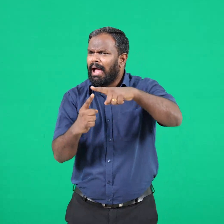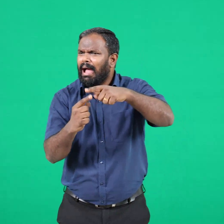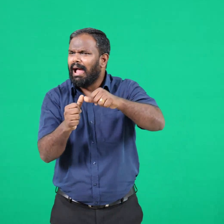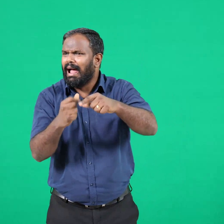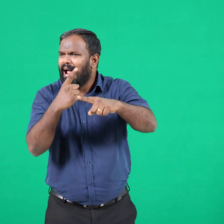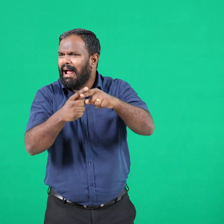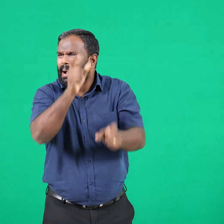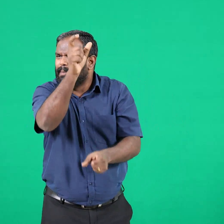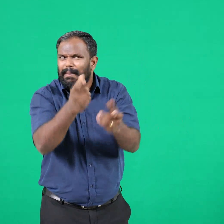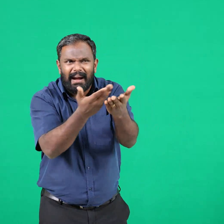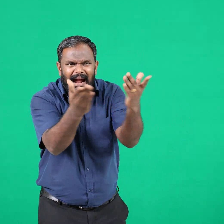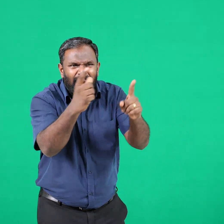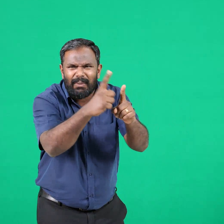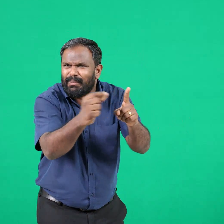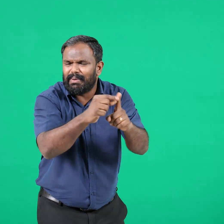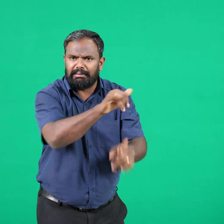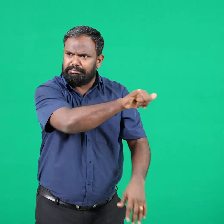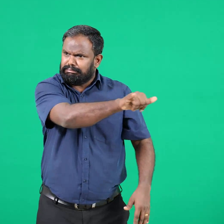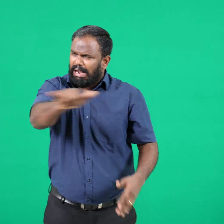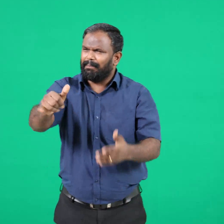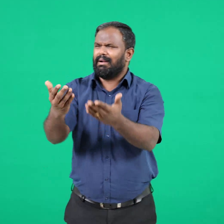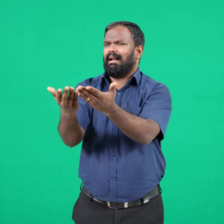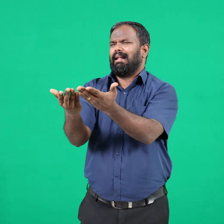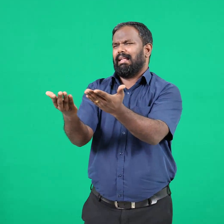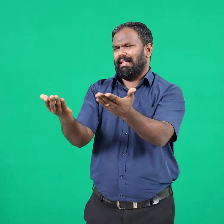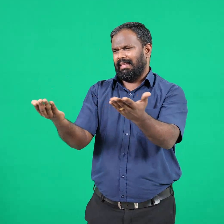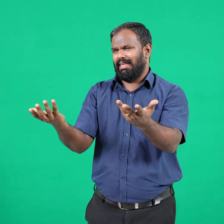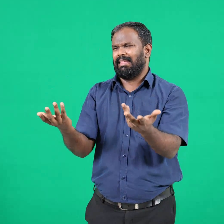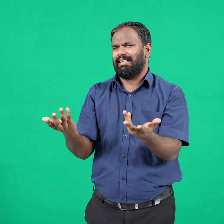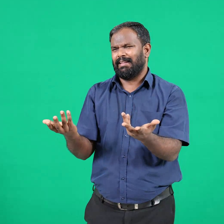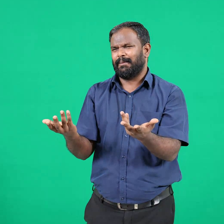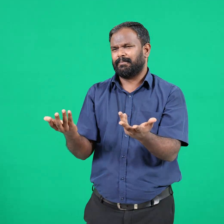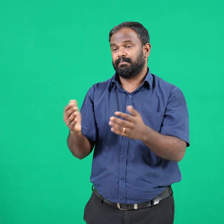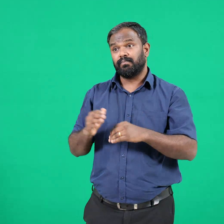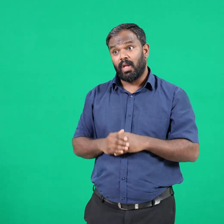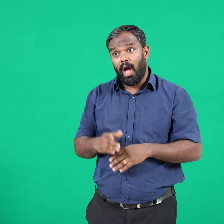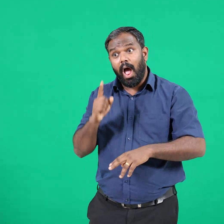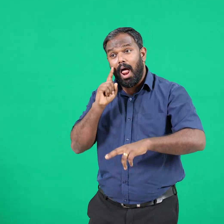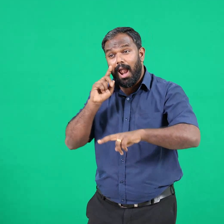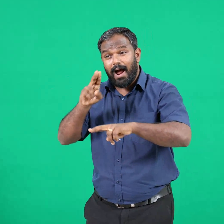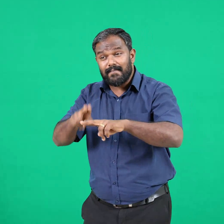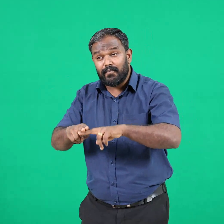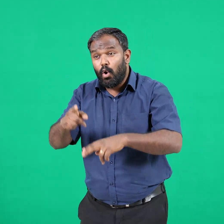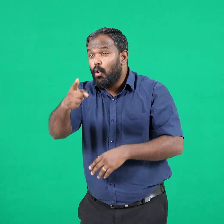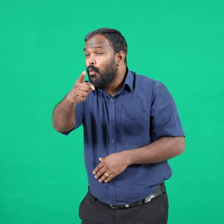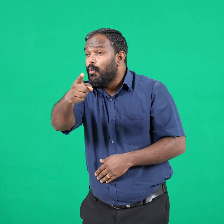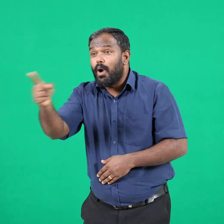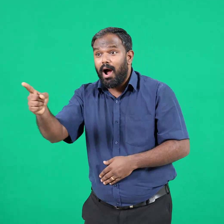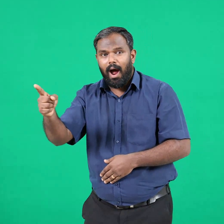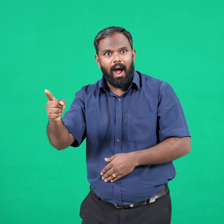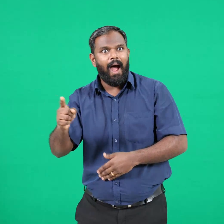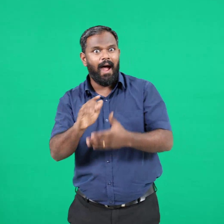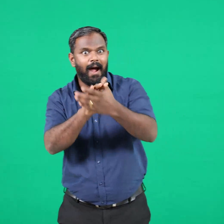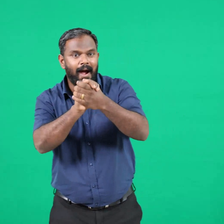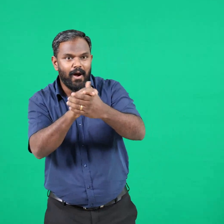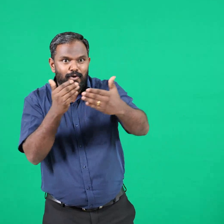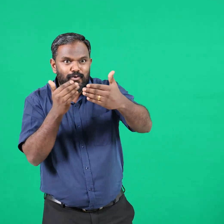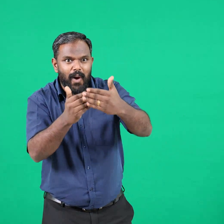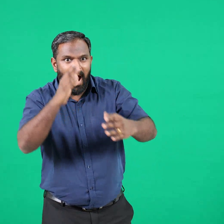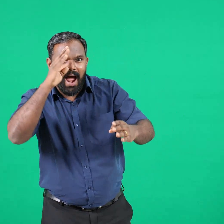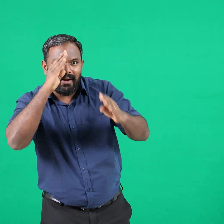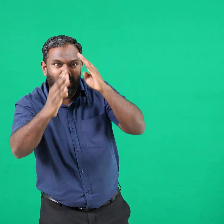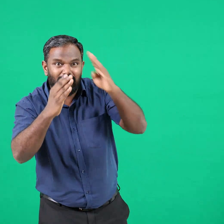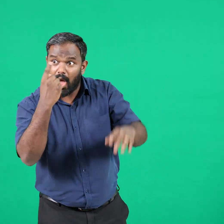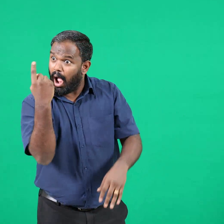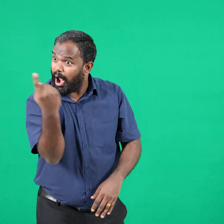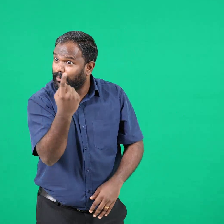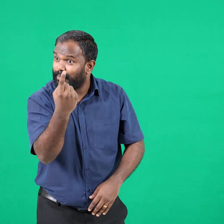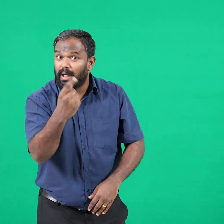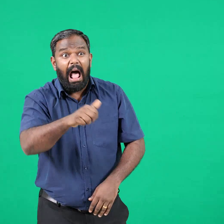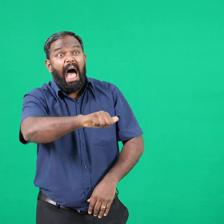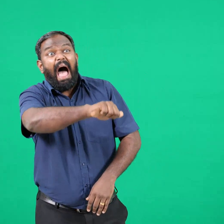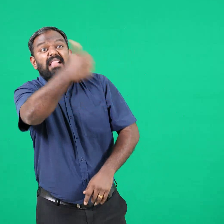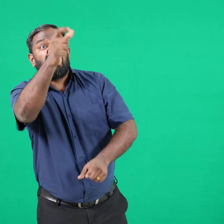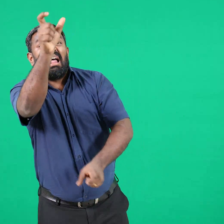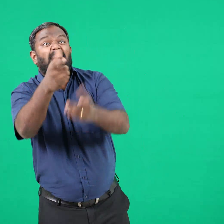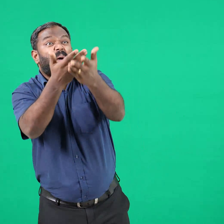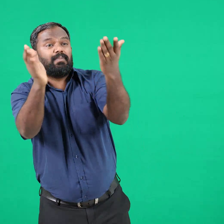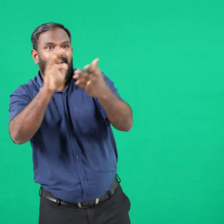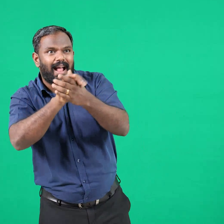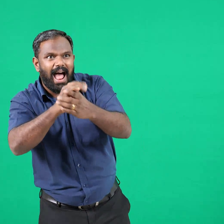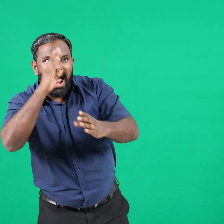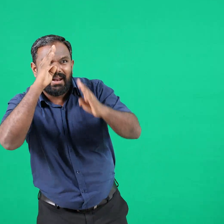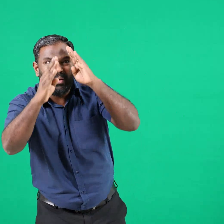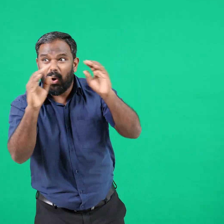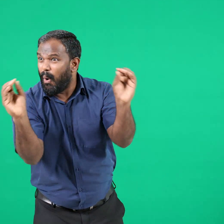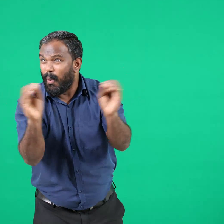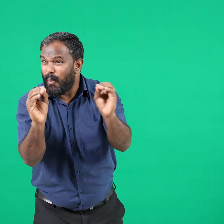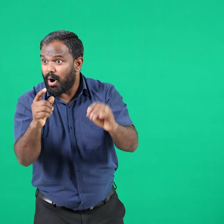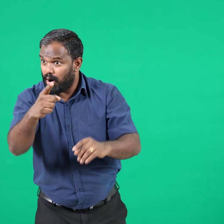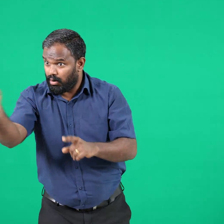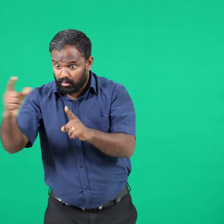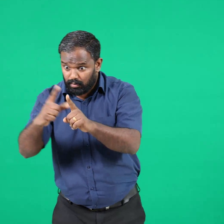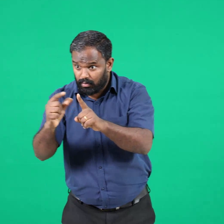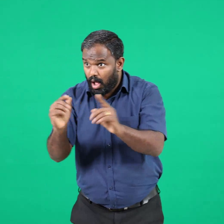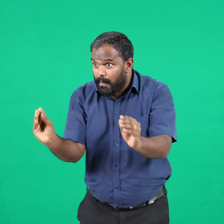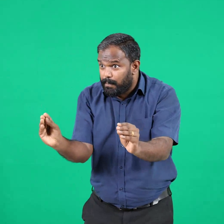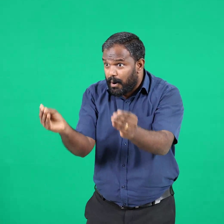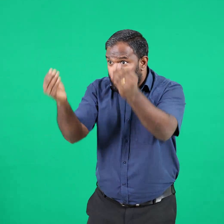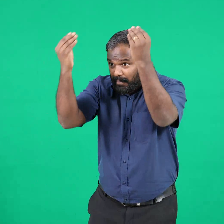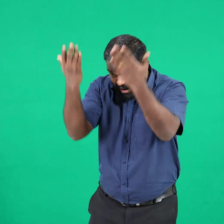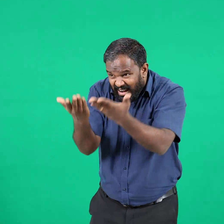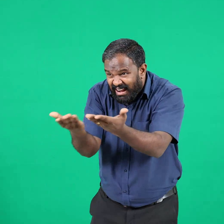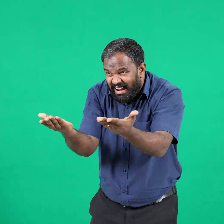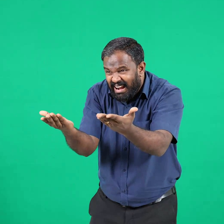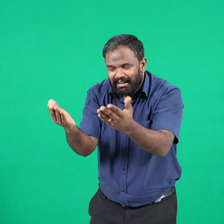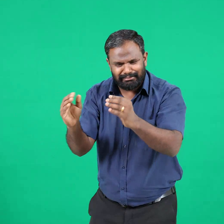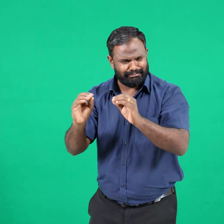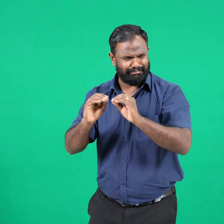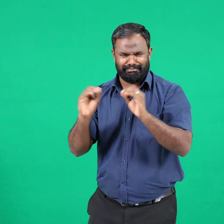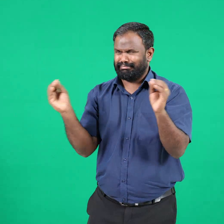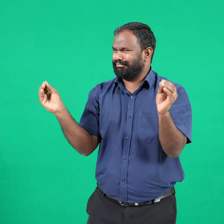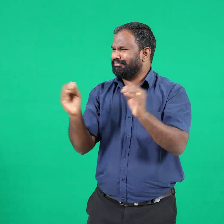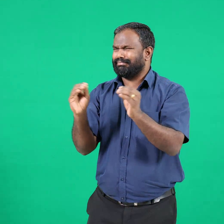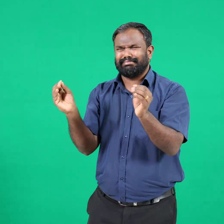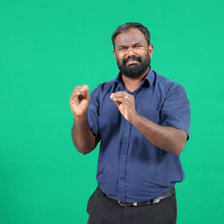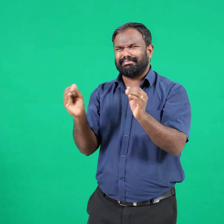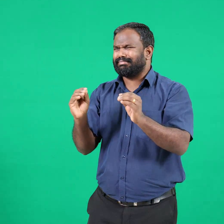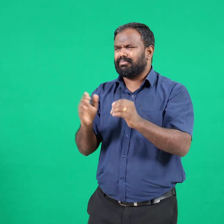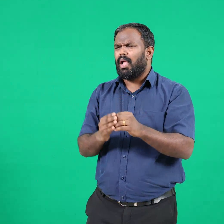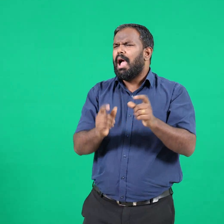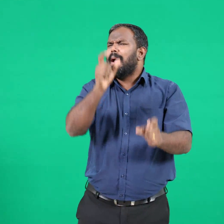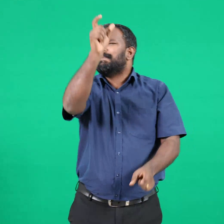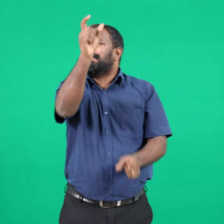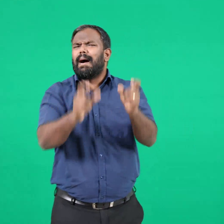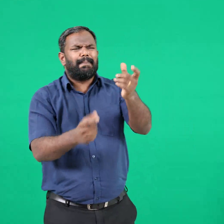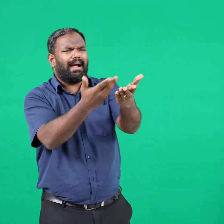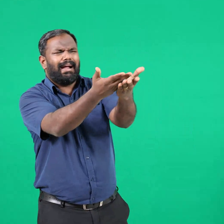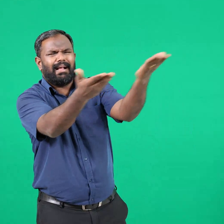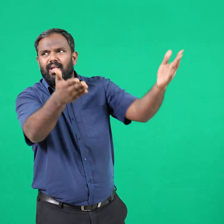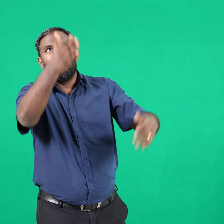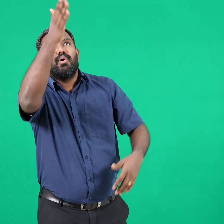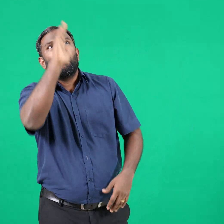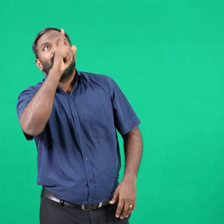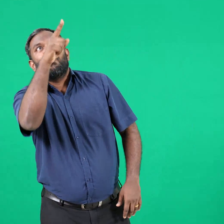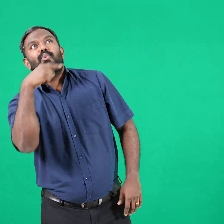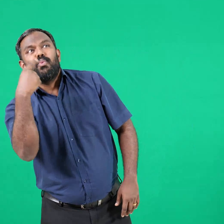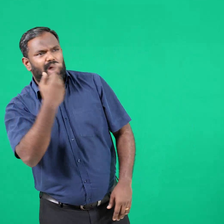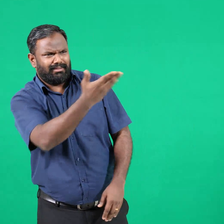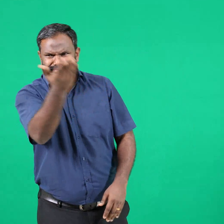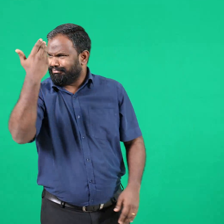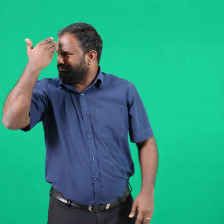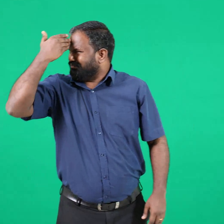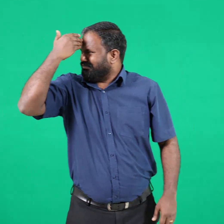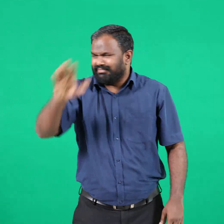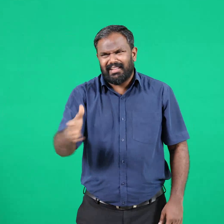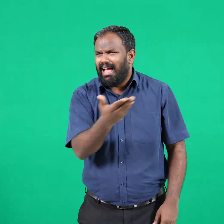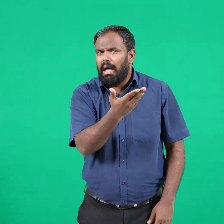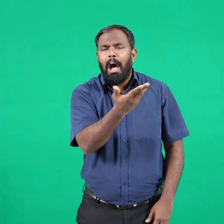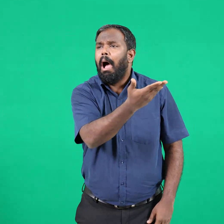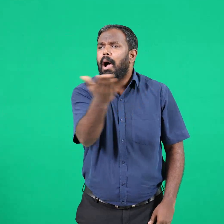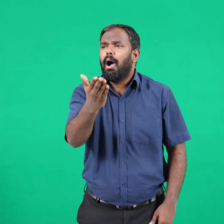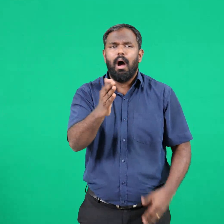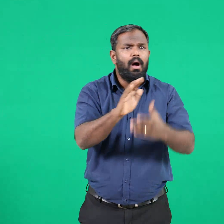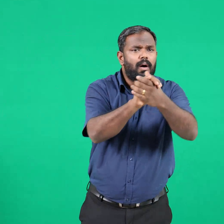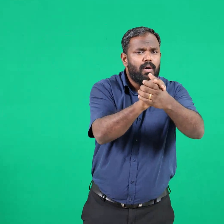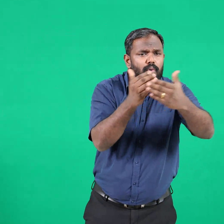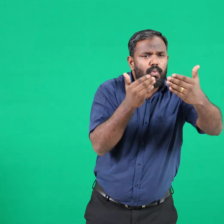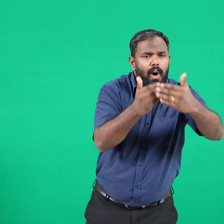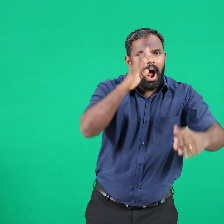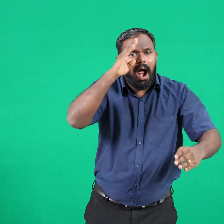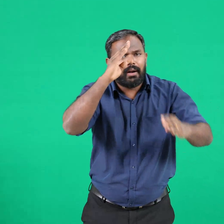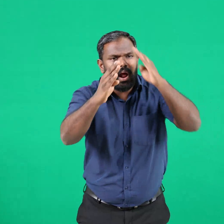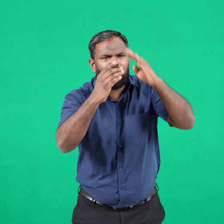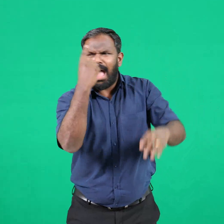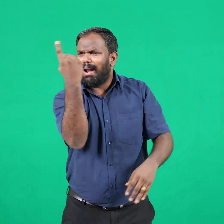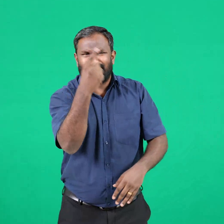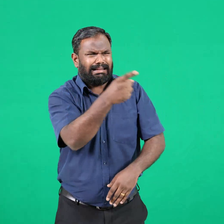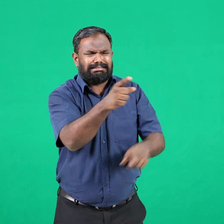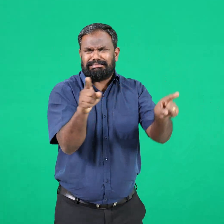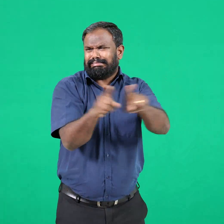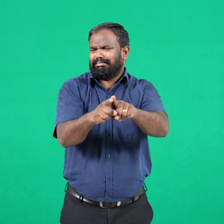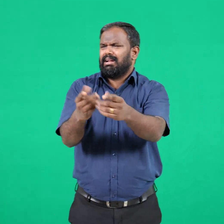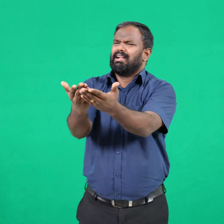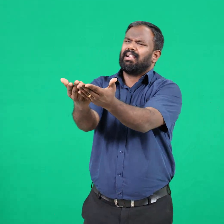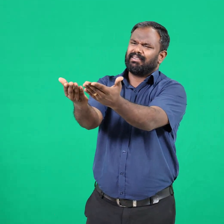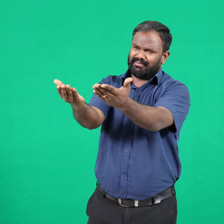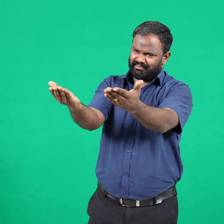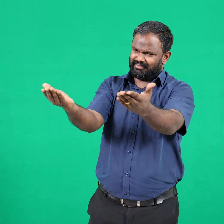And if you greet only your brothers, what are you doing more than others?